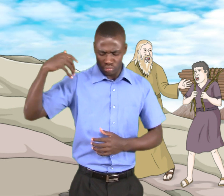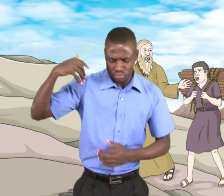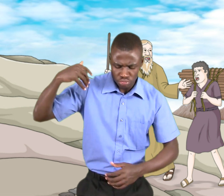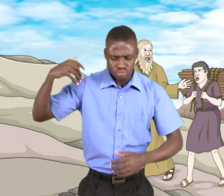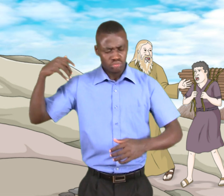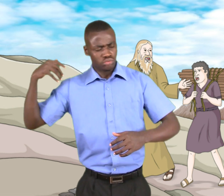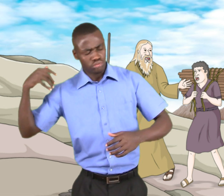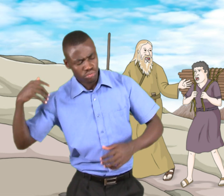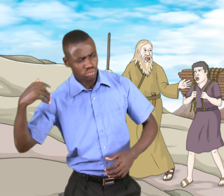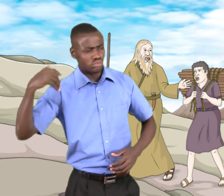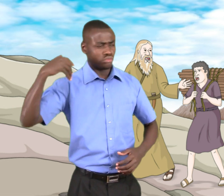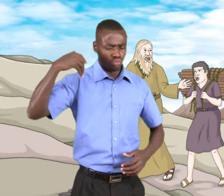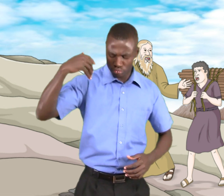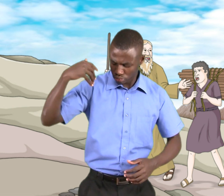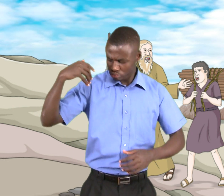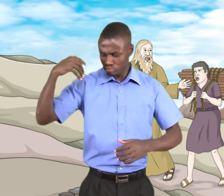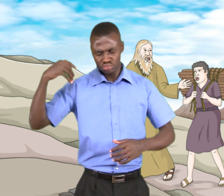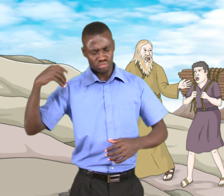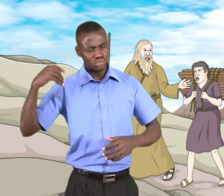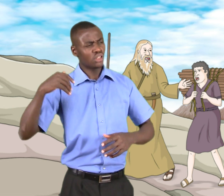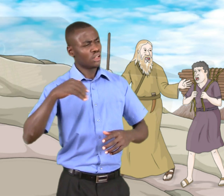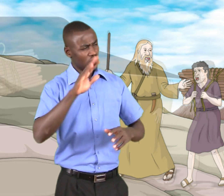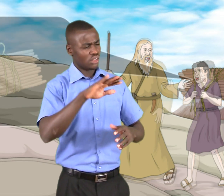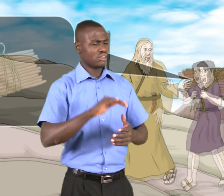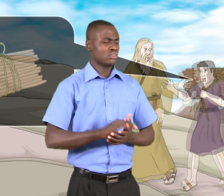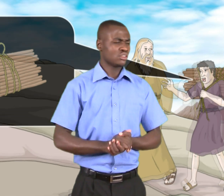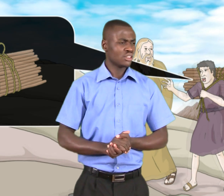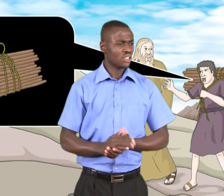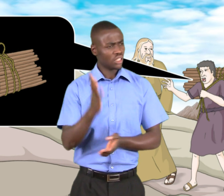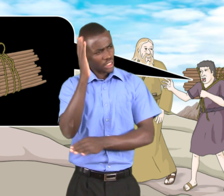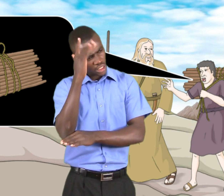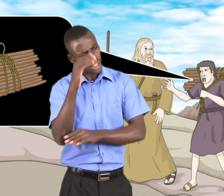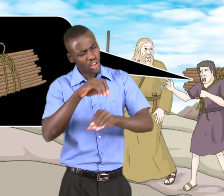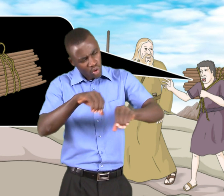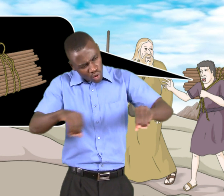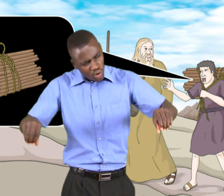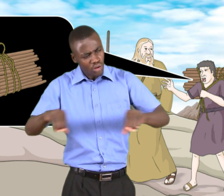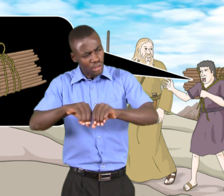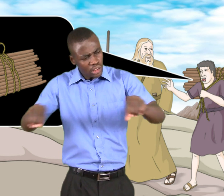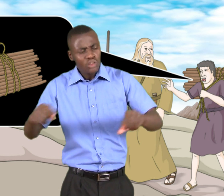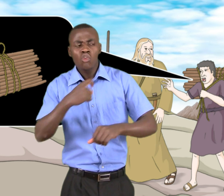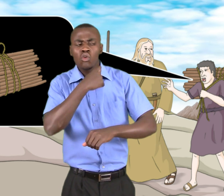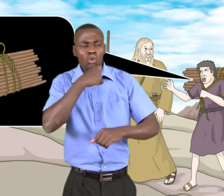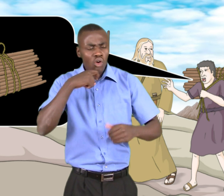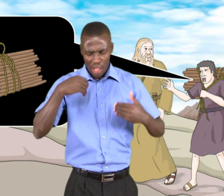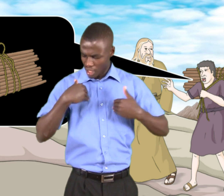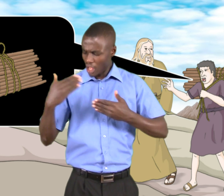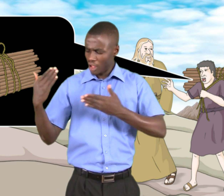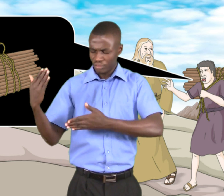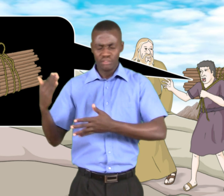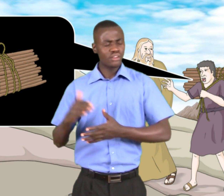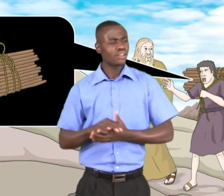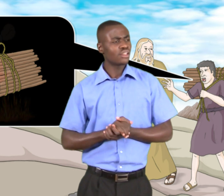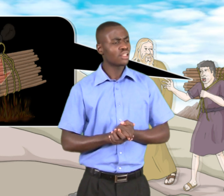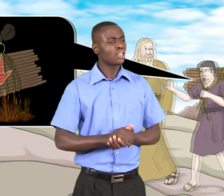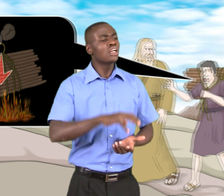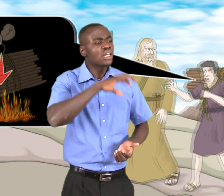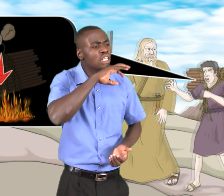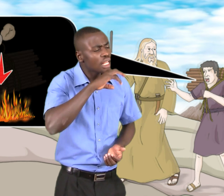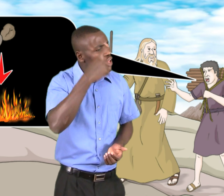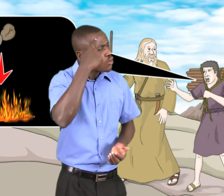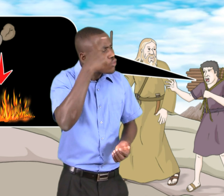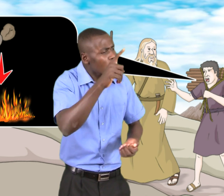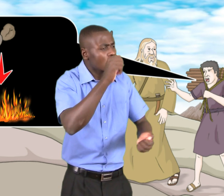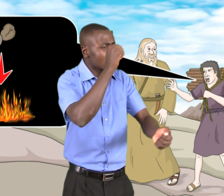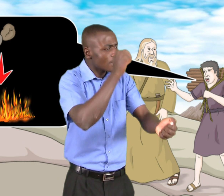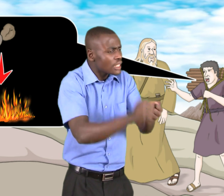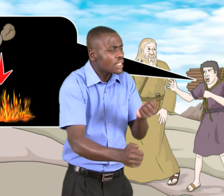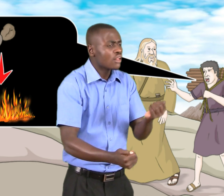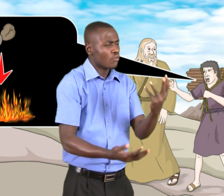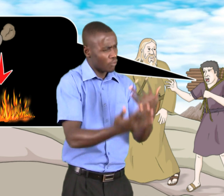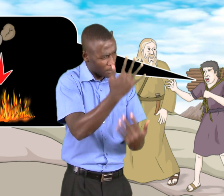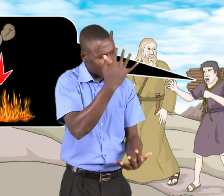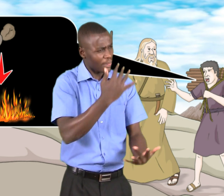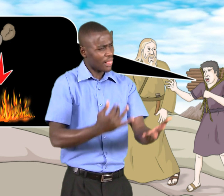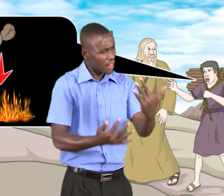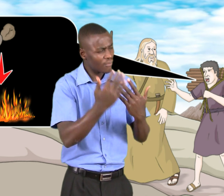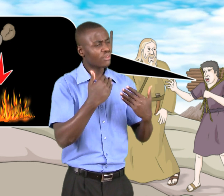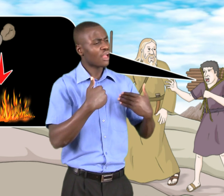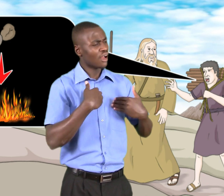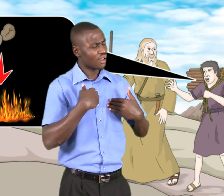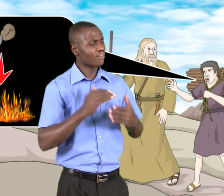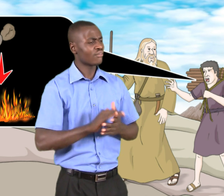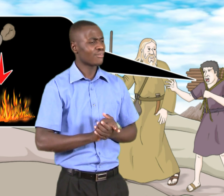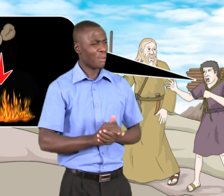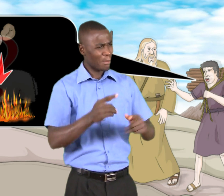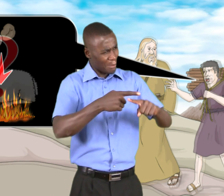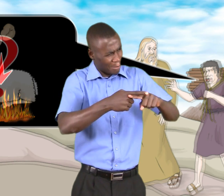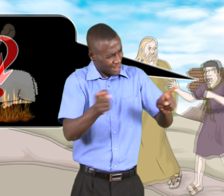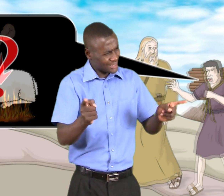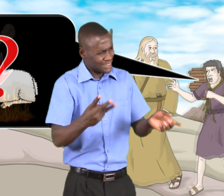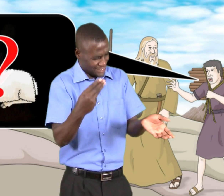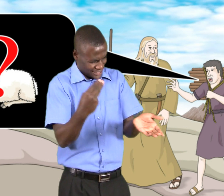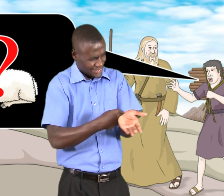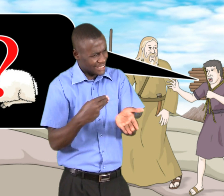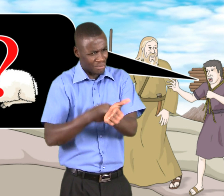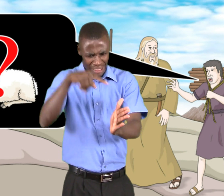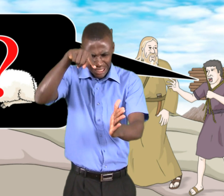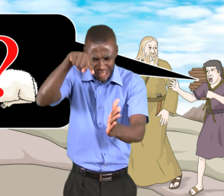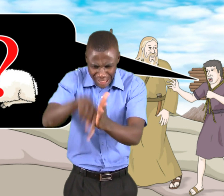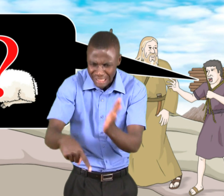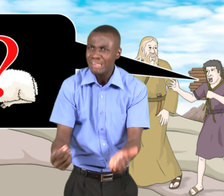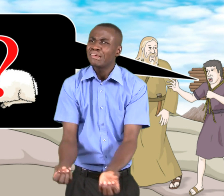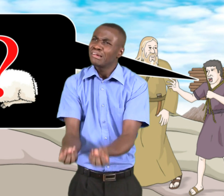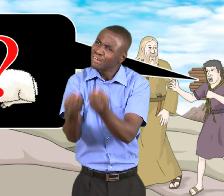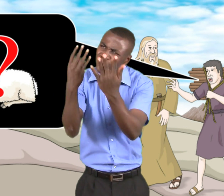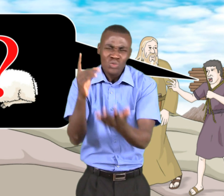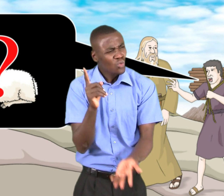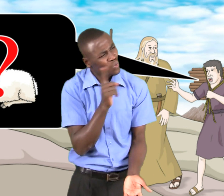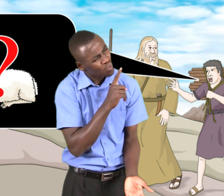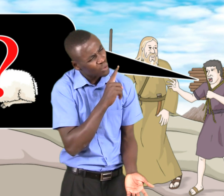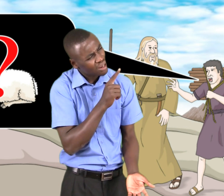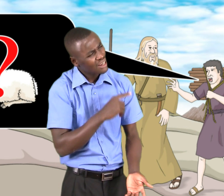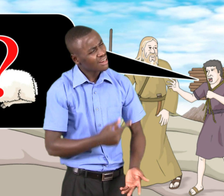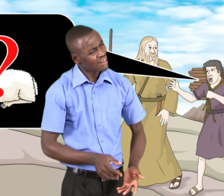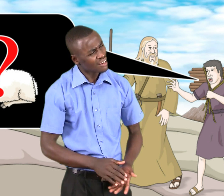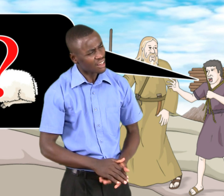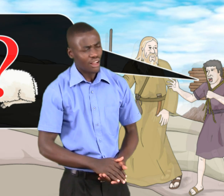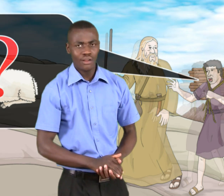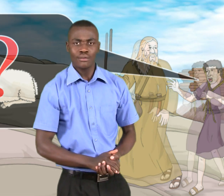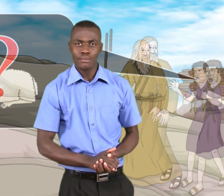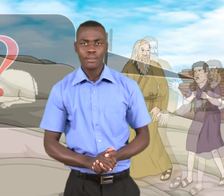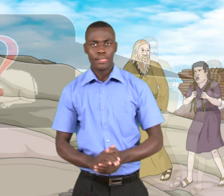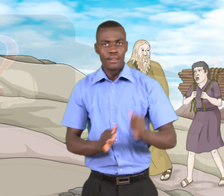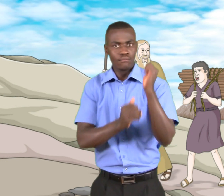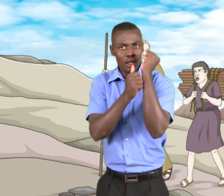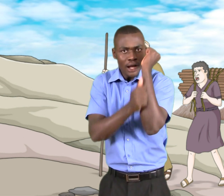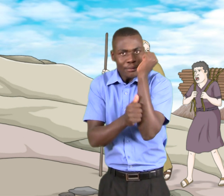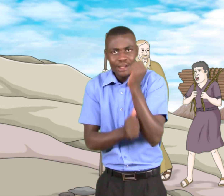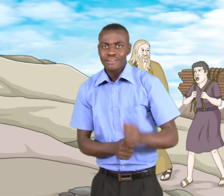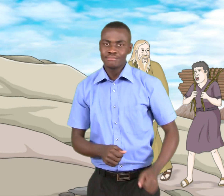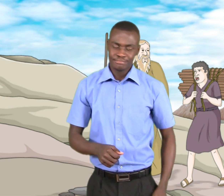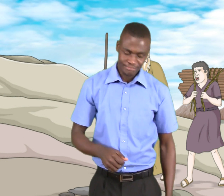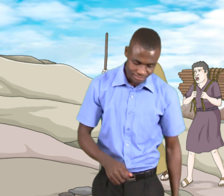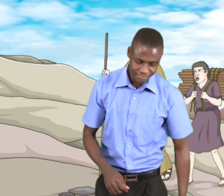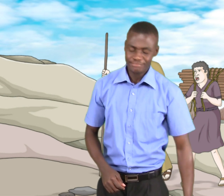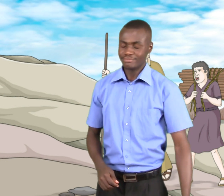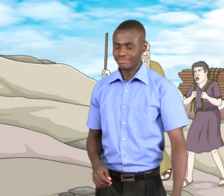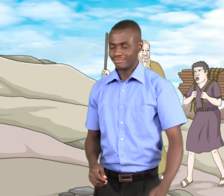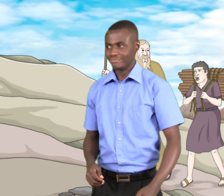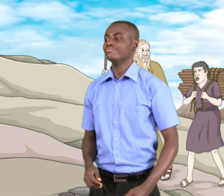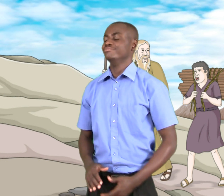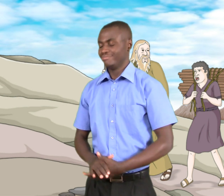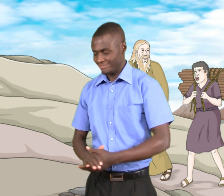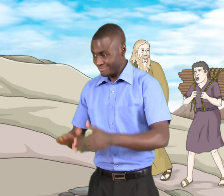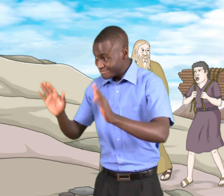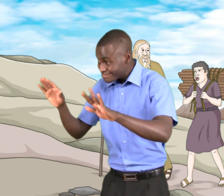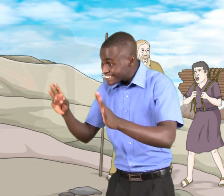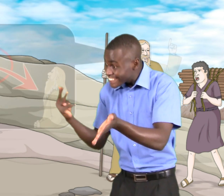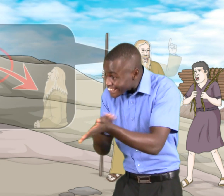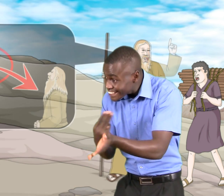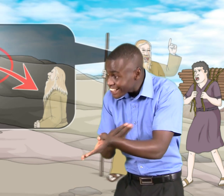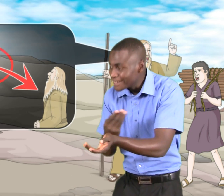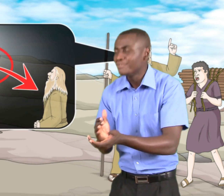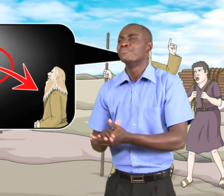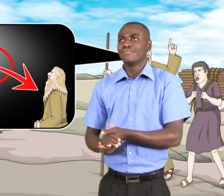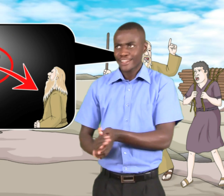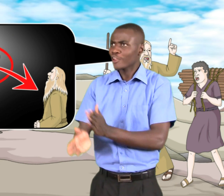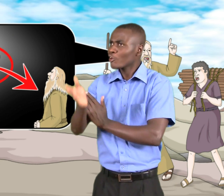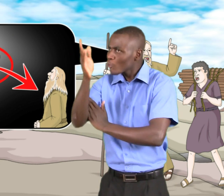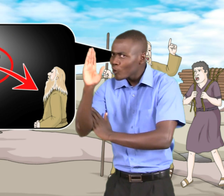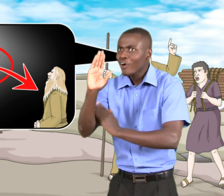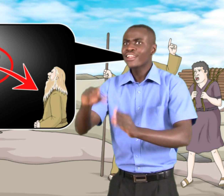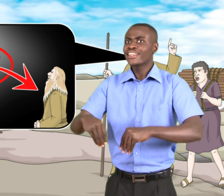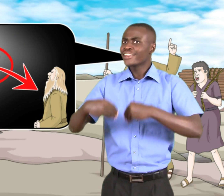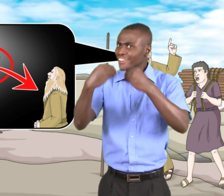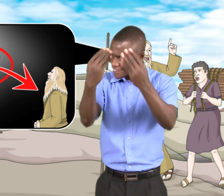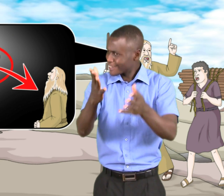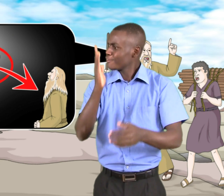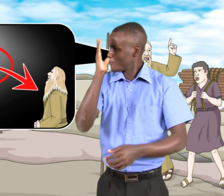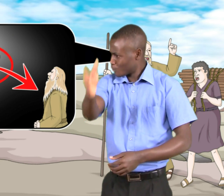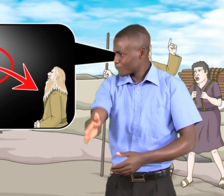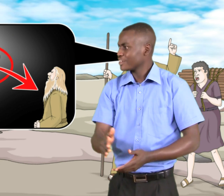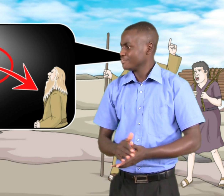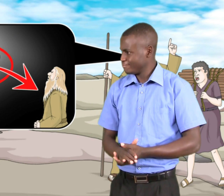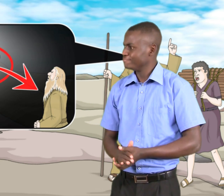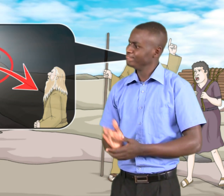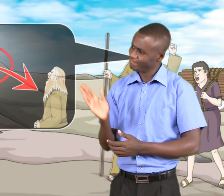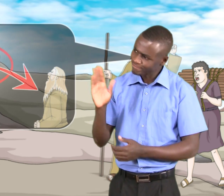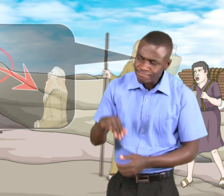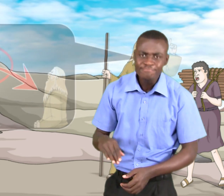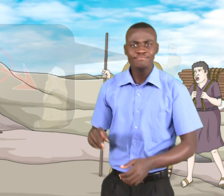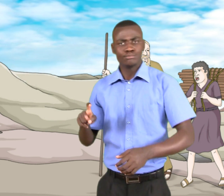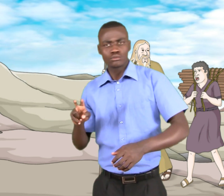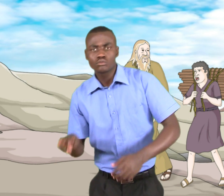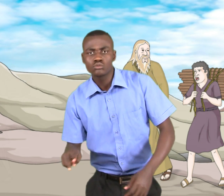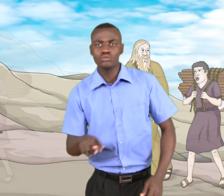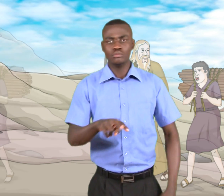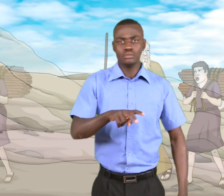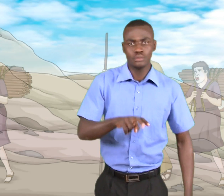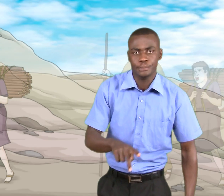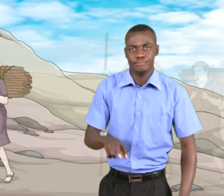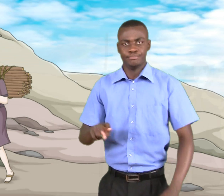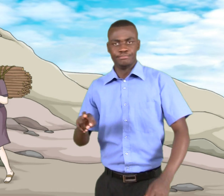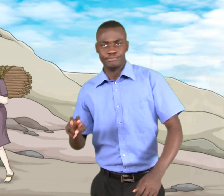“The fire and the wood are here,” said Isaac, “but where is the lamb for the burnt offering?” Abraham answered, “God Himself will provide the lamb for the burnt offering, my son.”